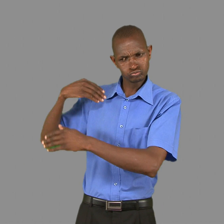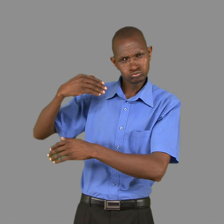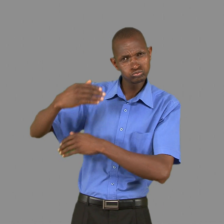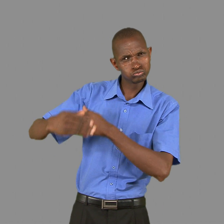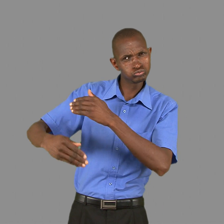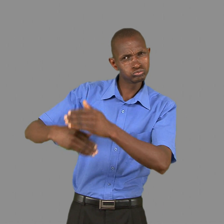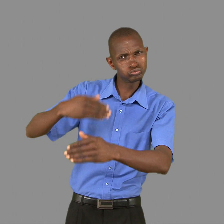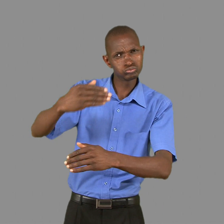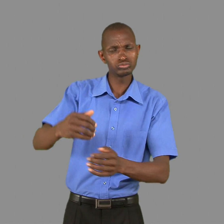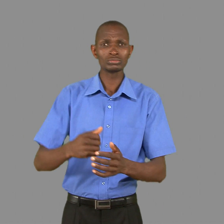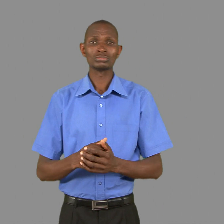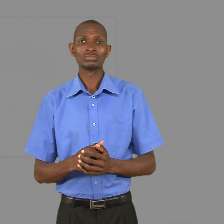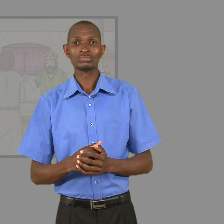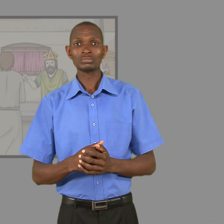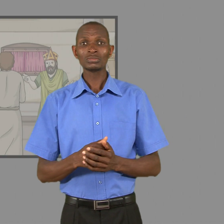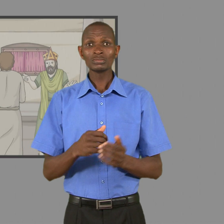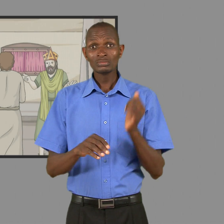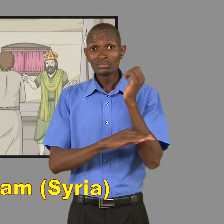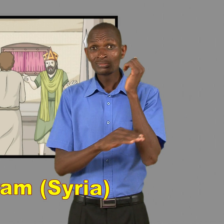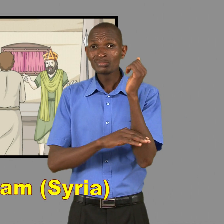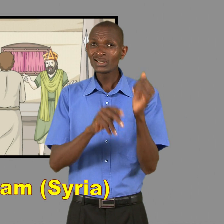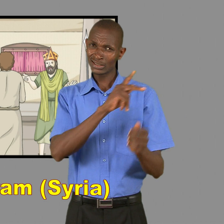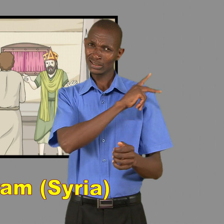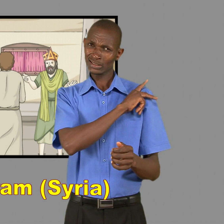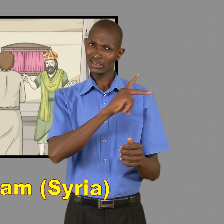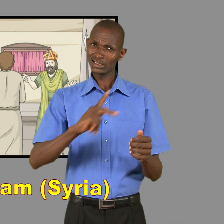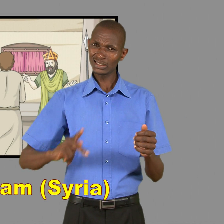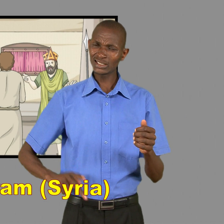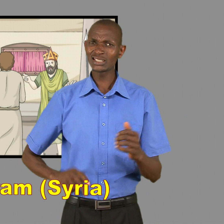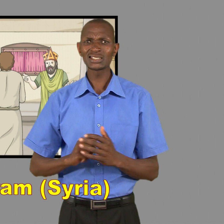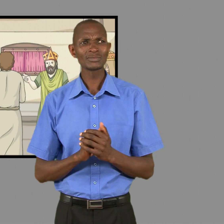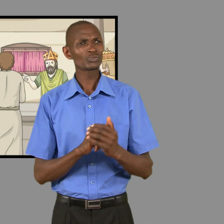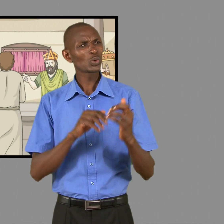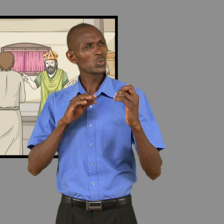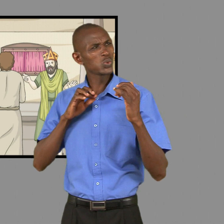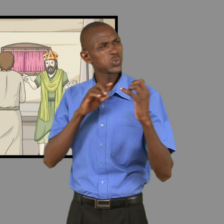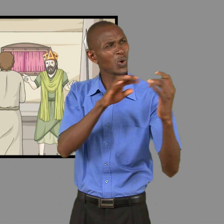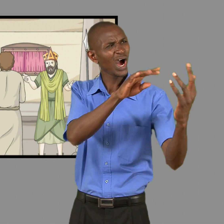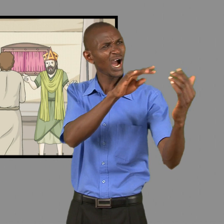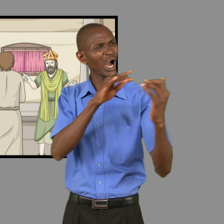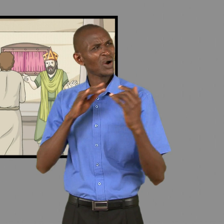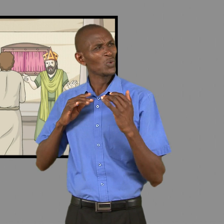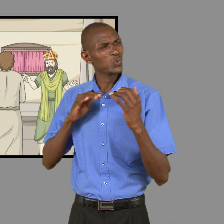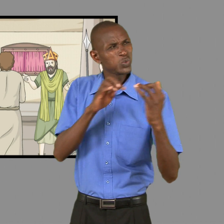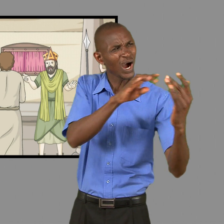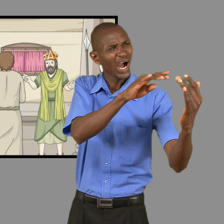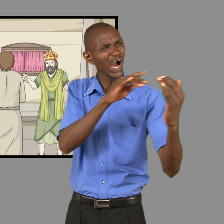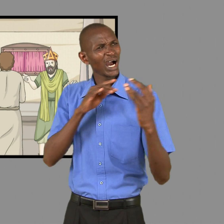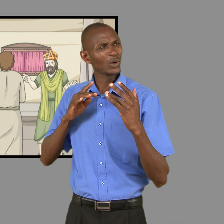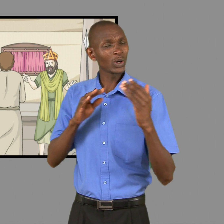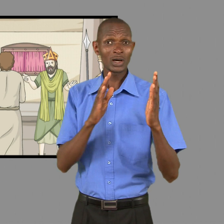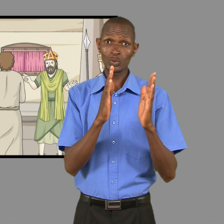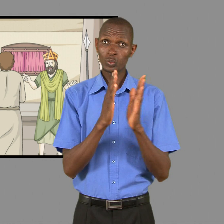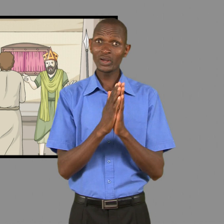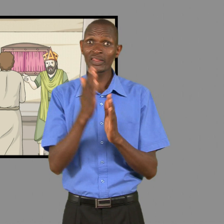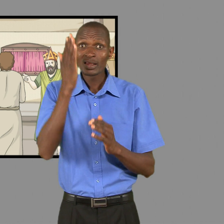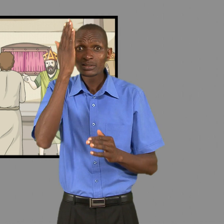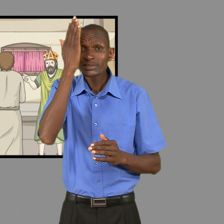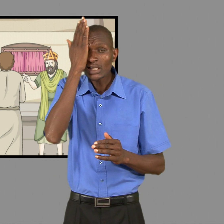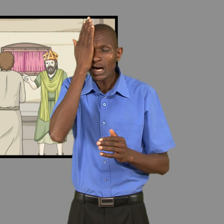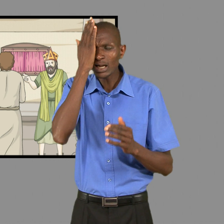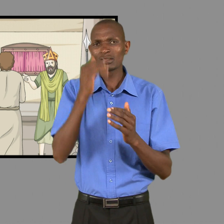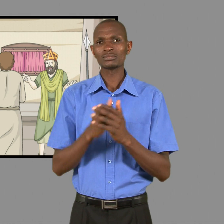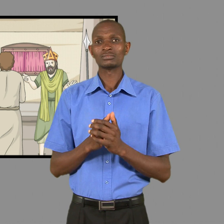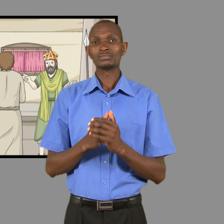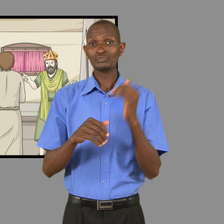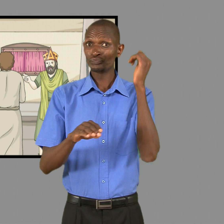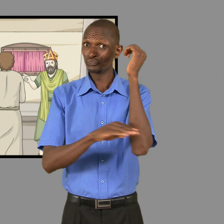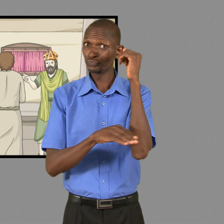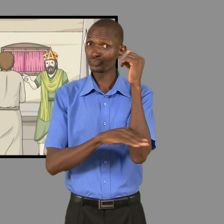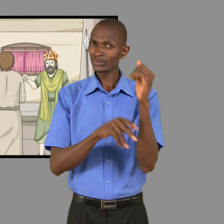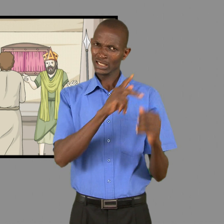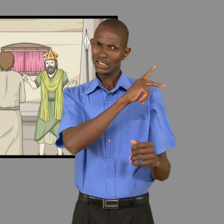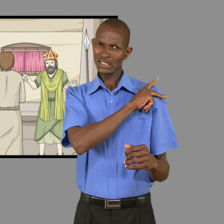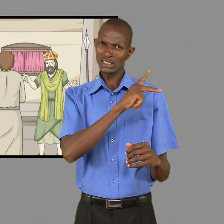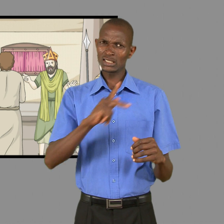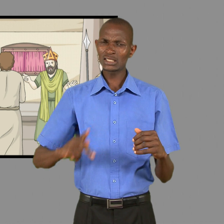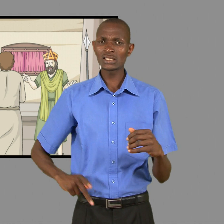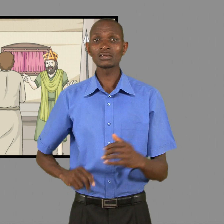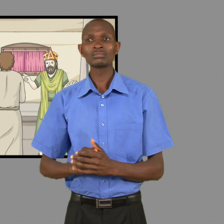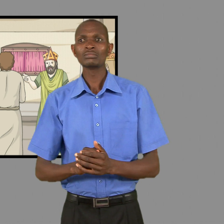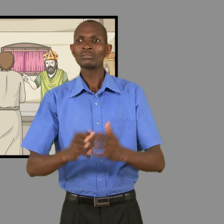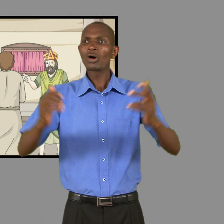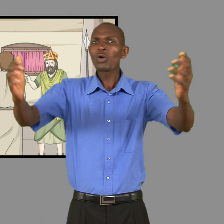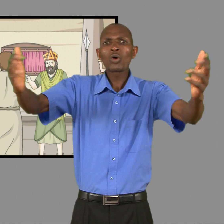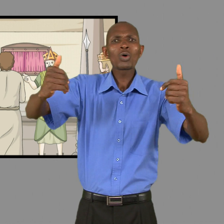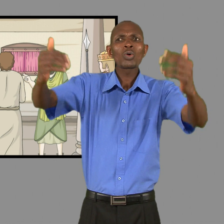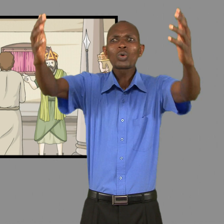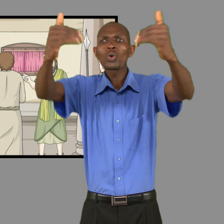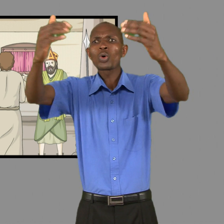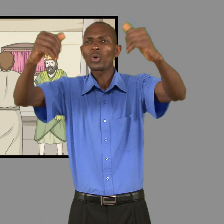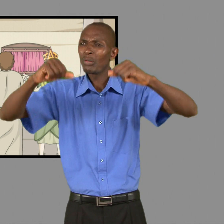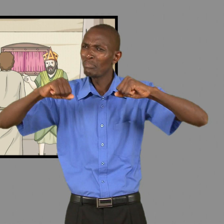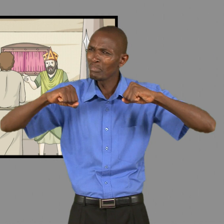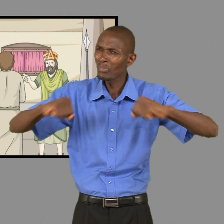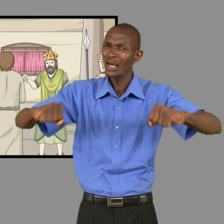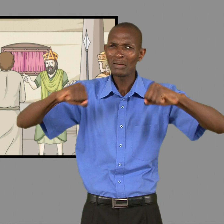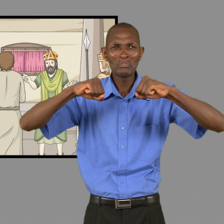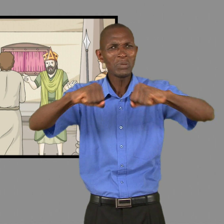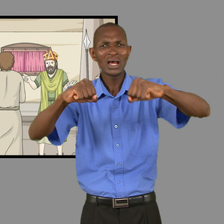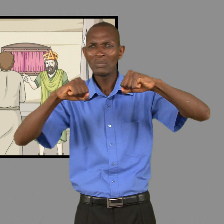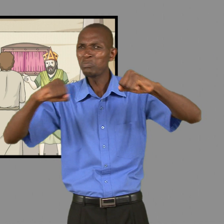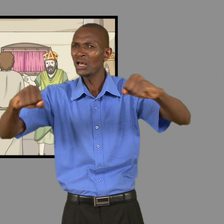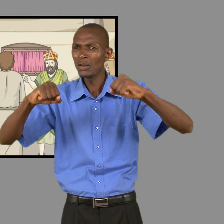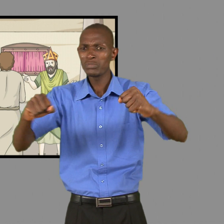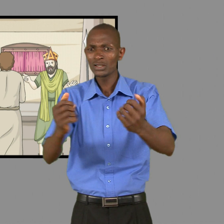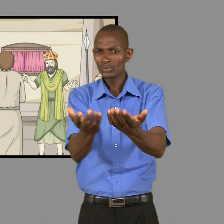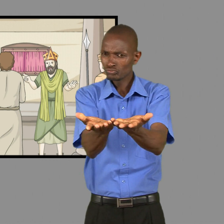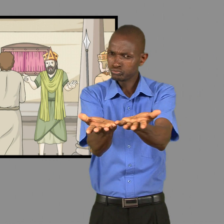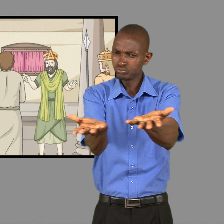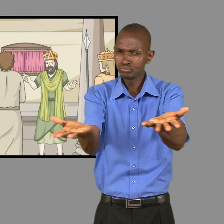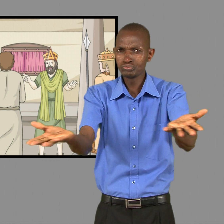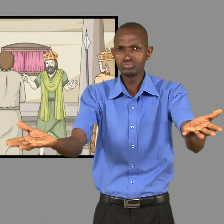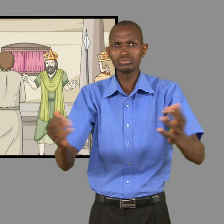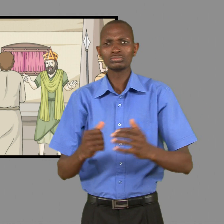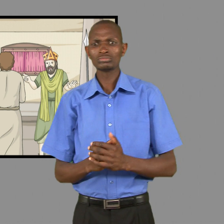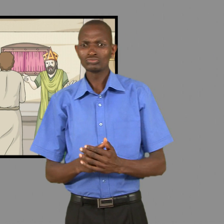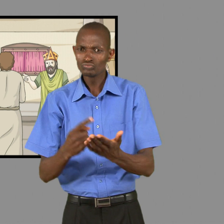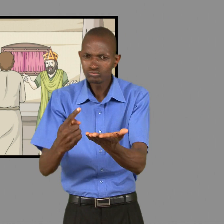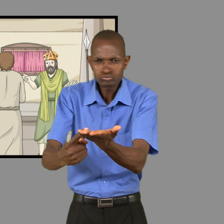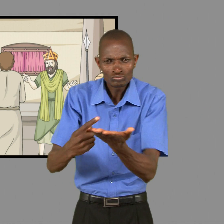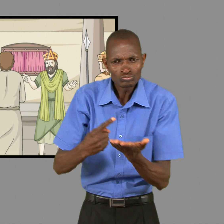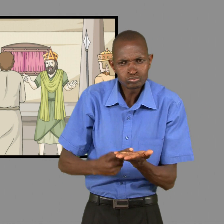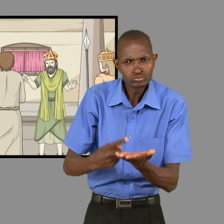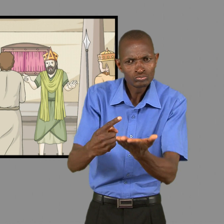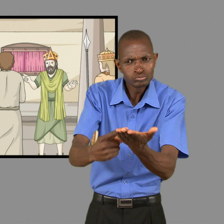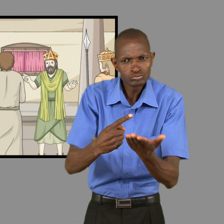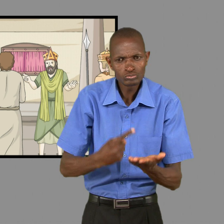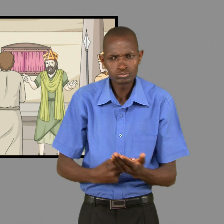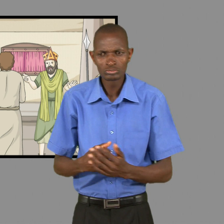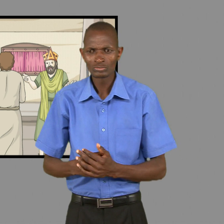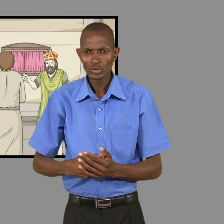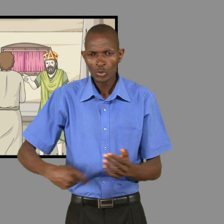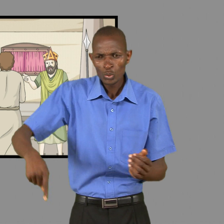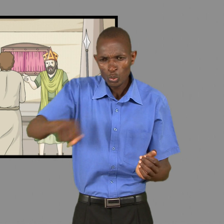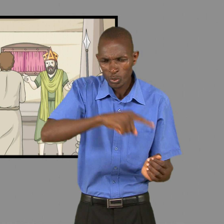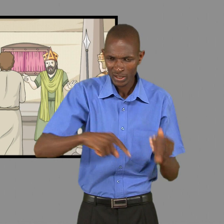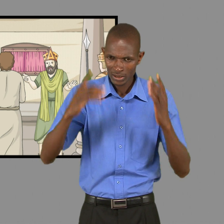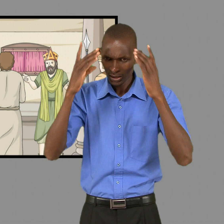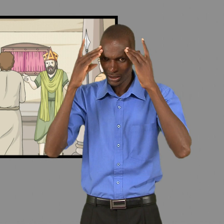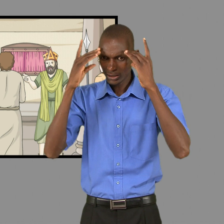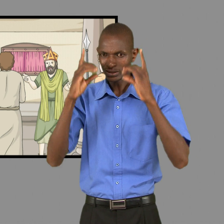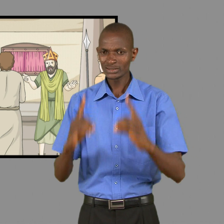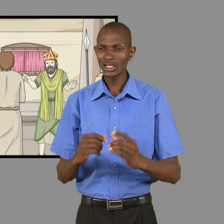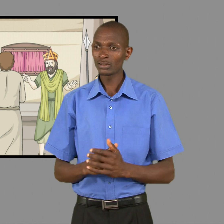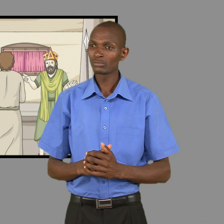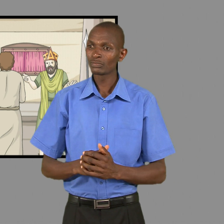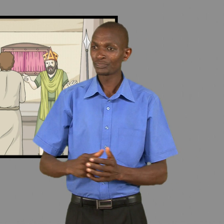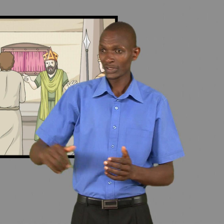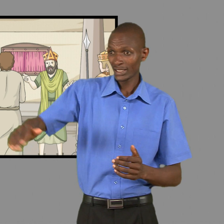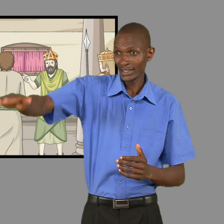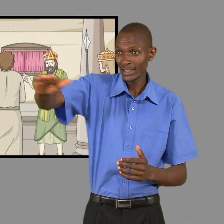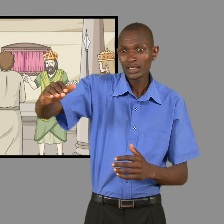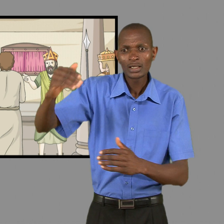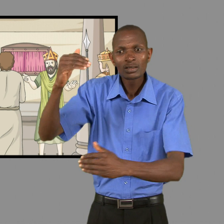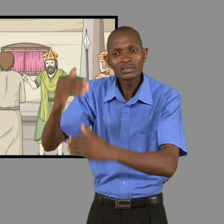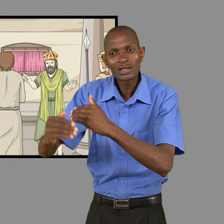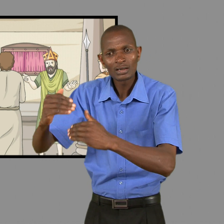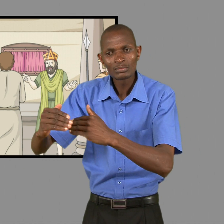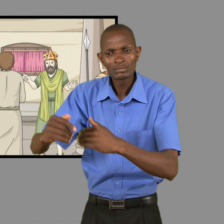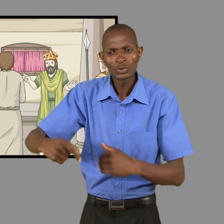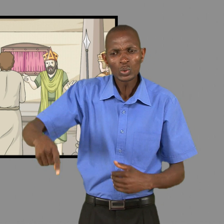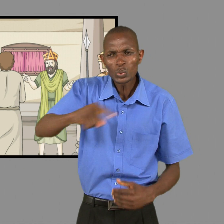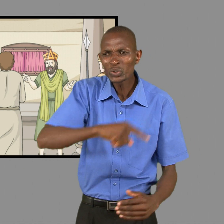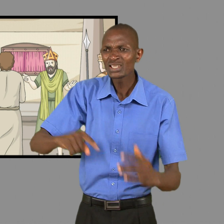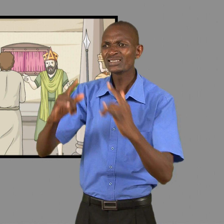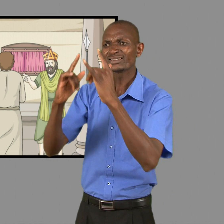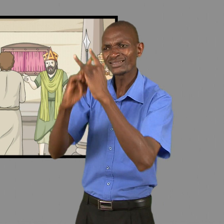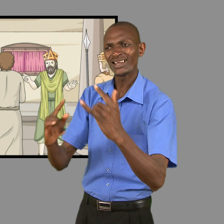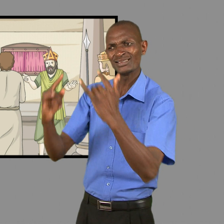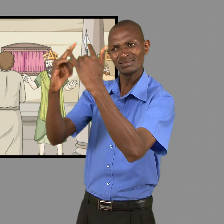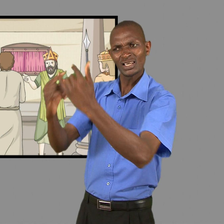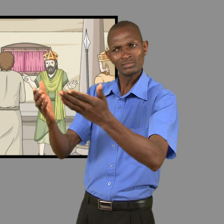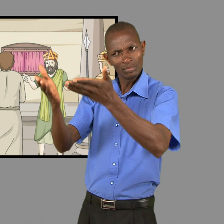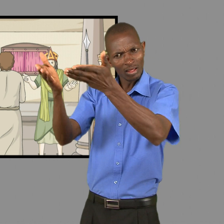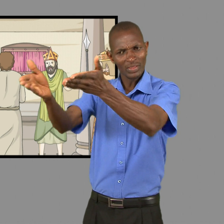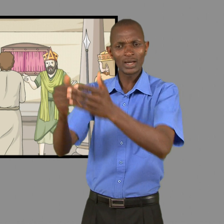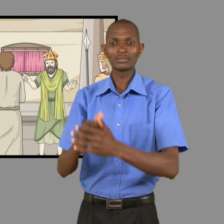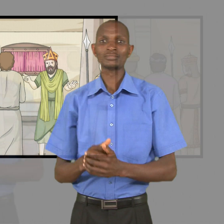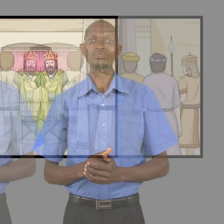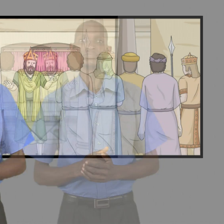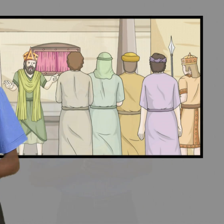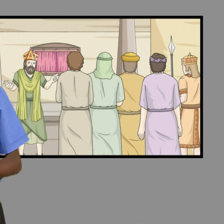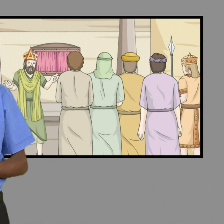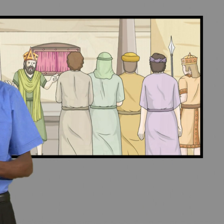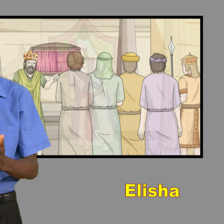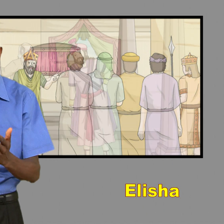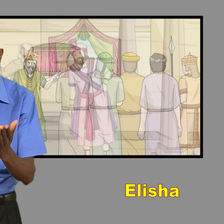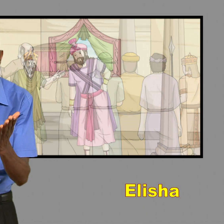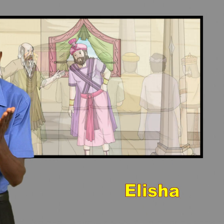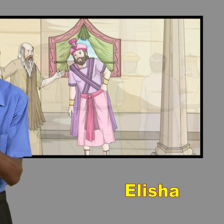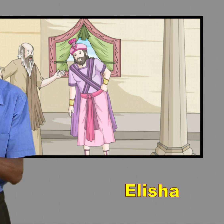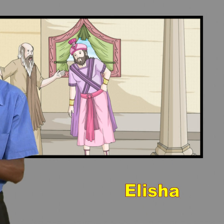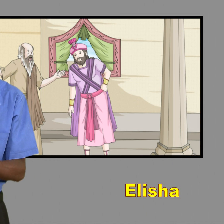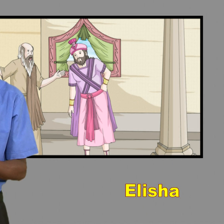Now the king of Aram was at war against Israel. After consulting with his servants, he said, “My camp will be in such and such a place.”